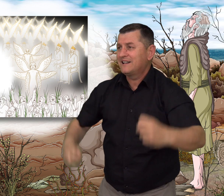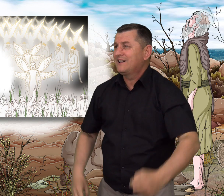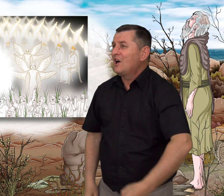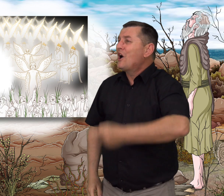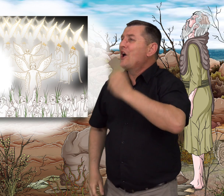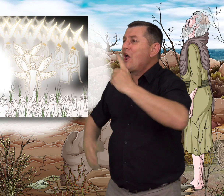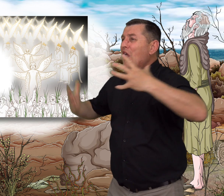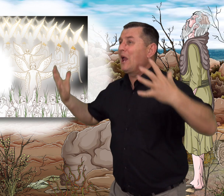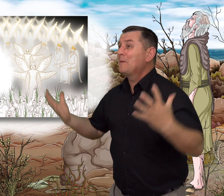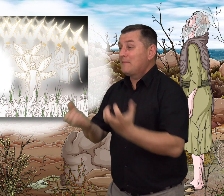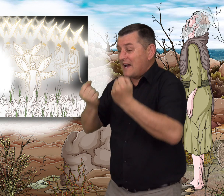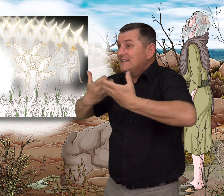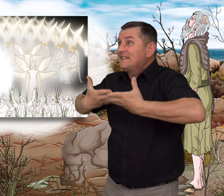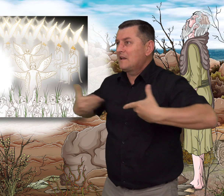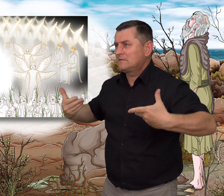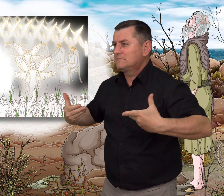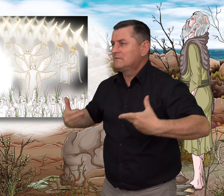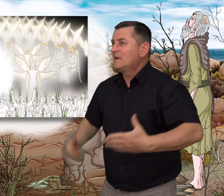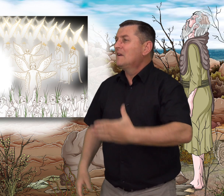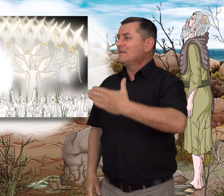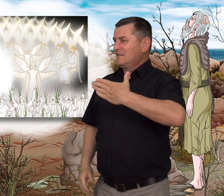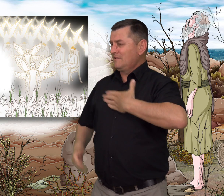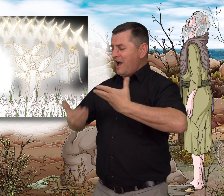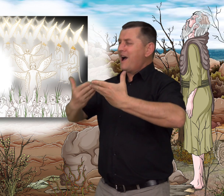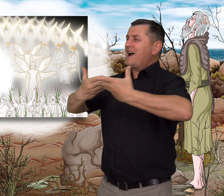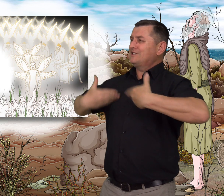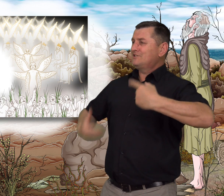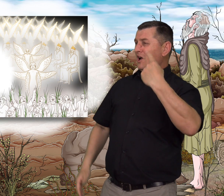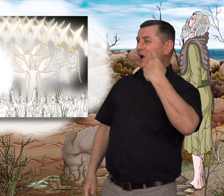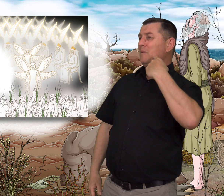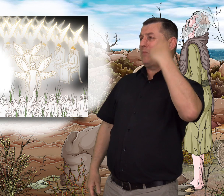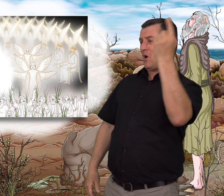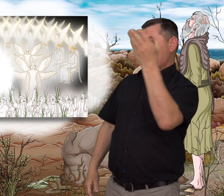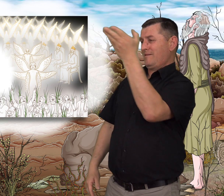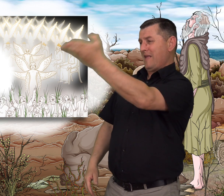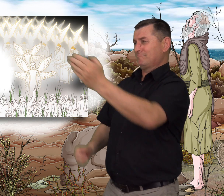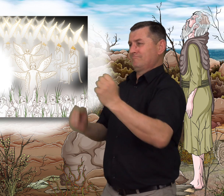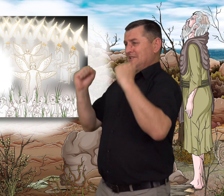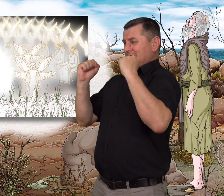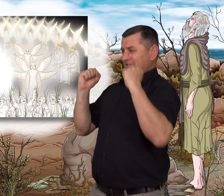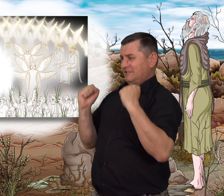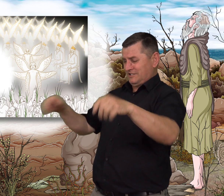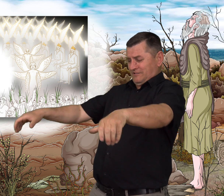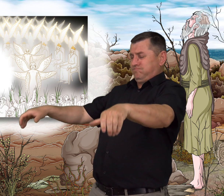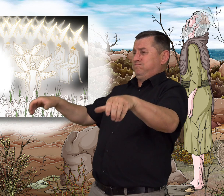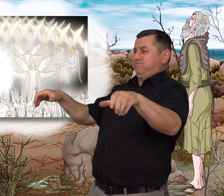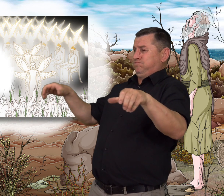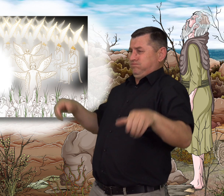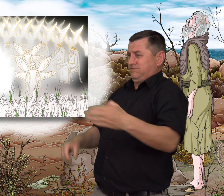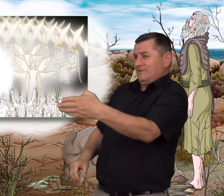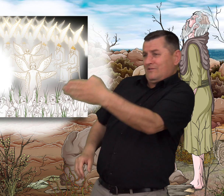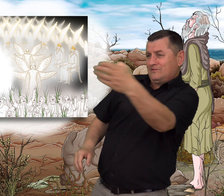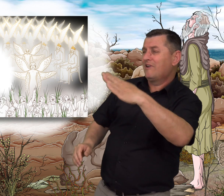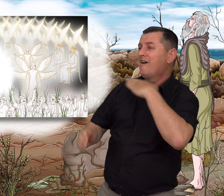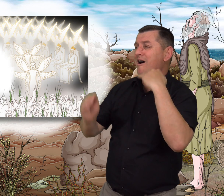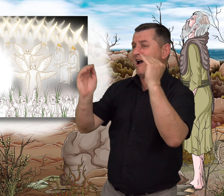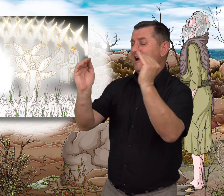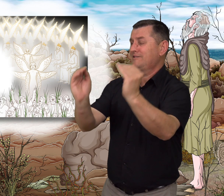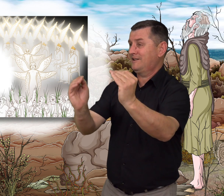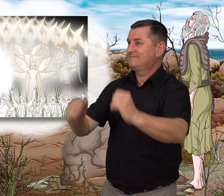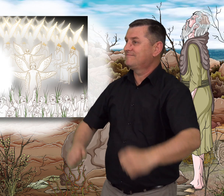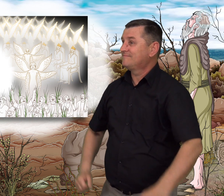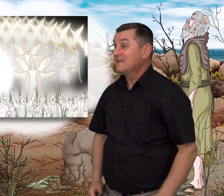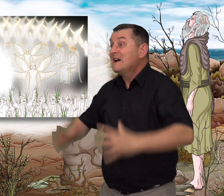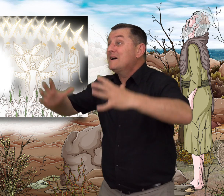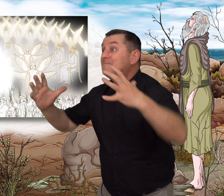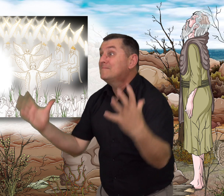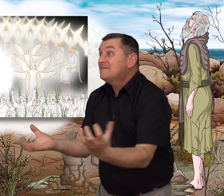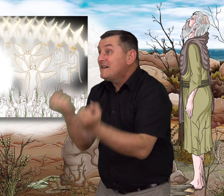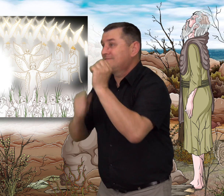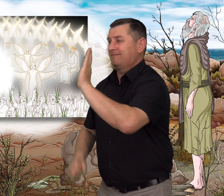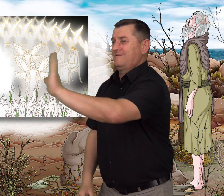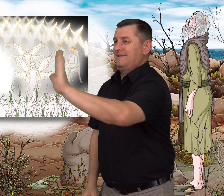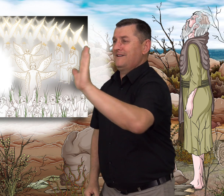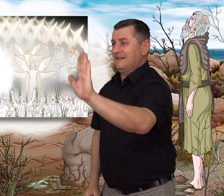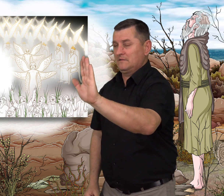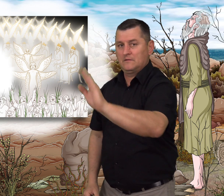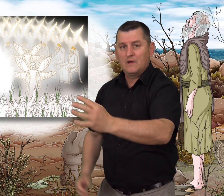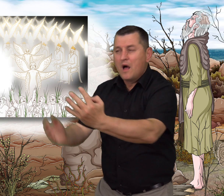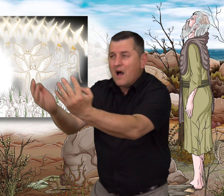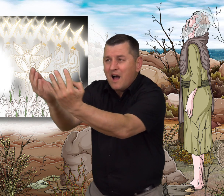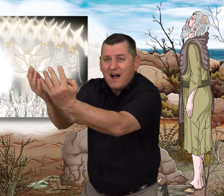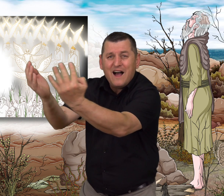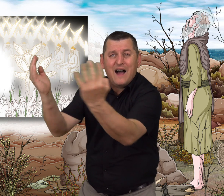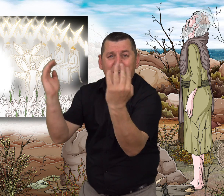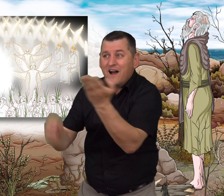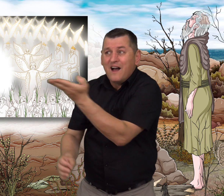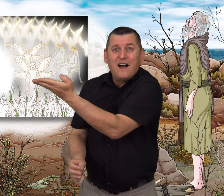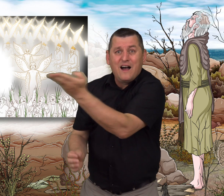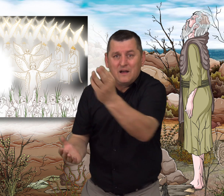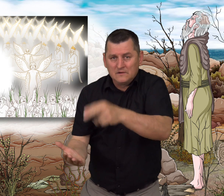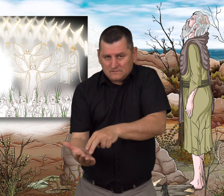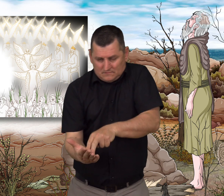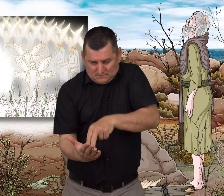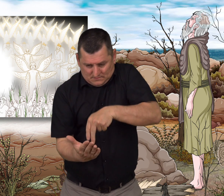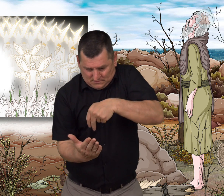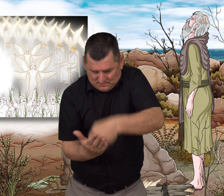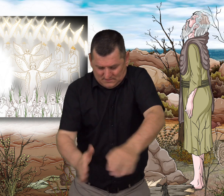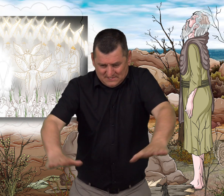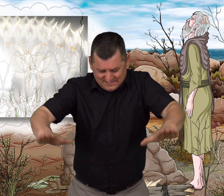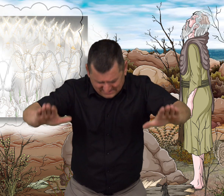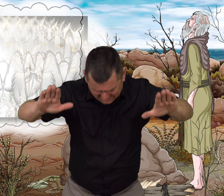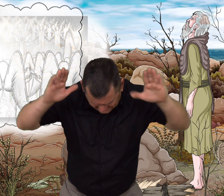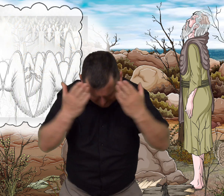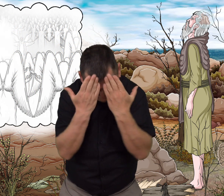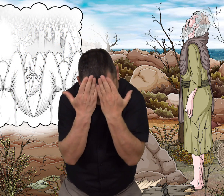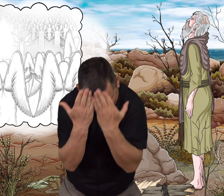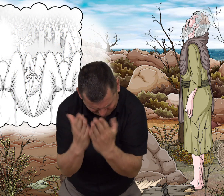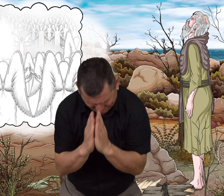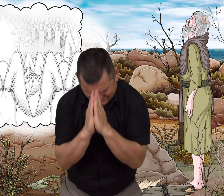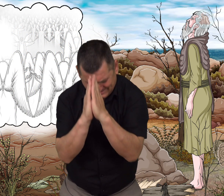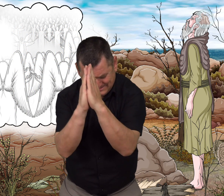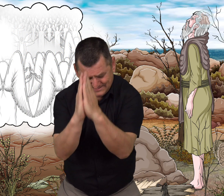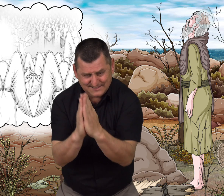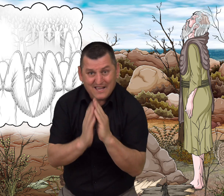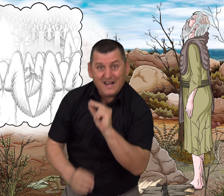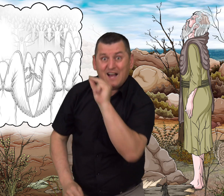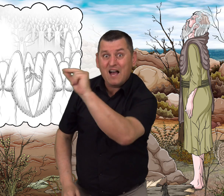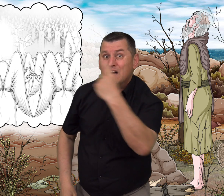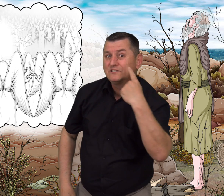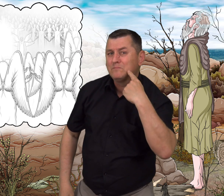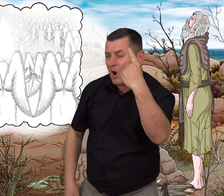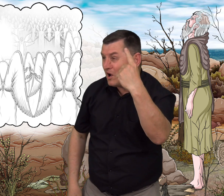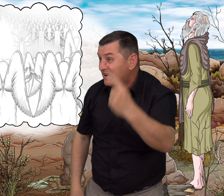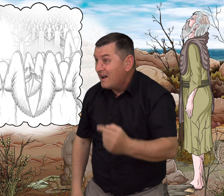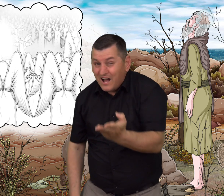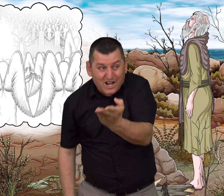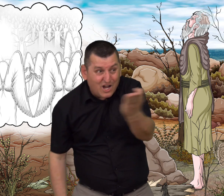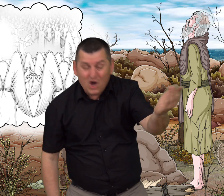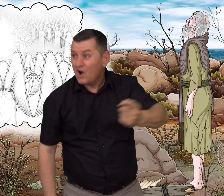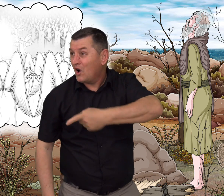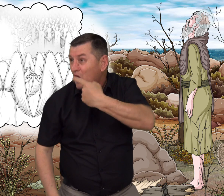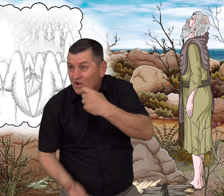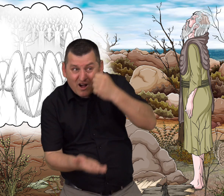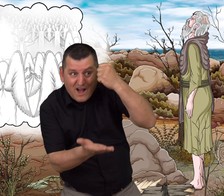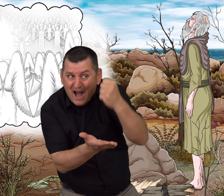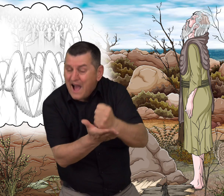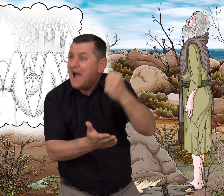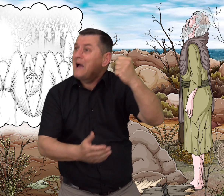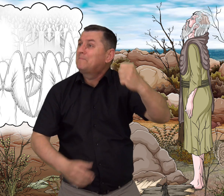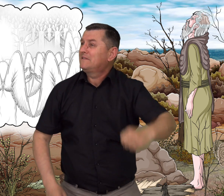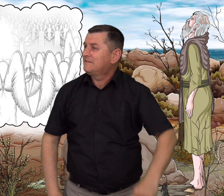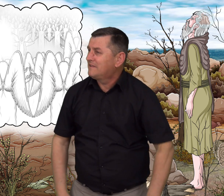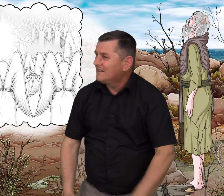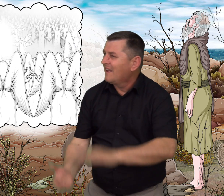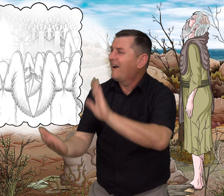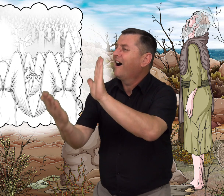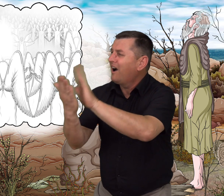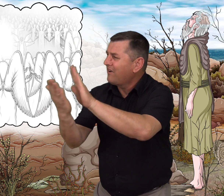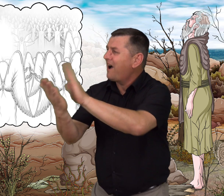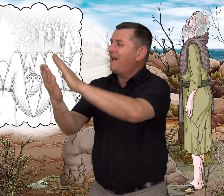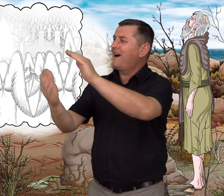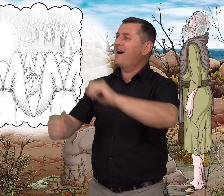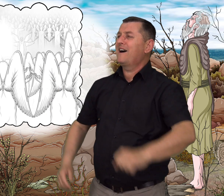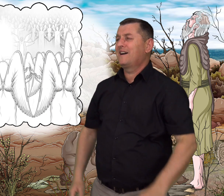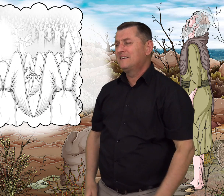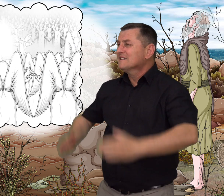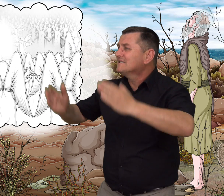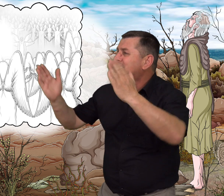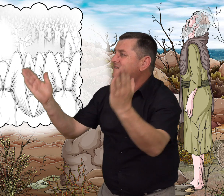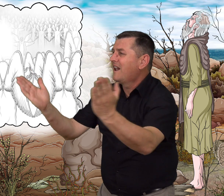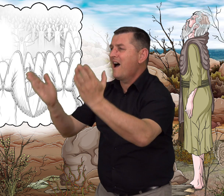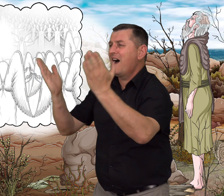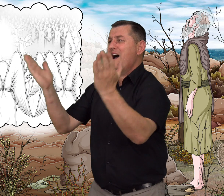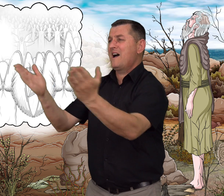And all the angels stood around the throne and around the elders and the four living creatures.